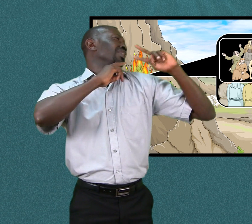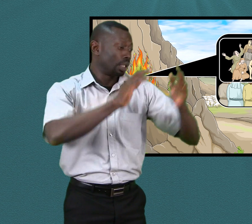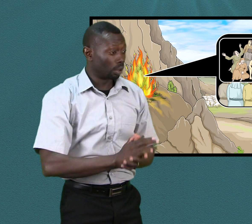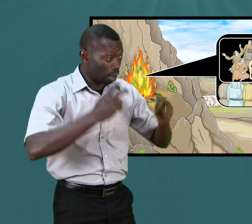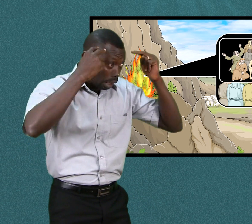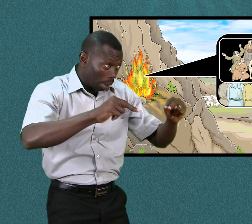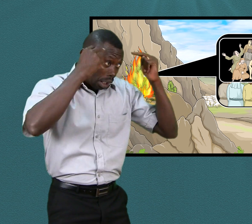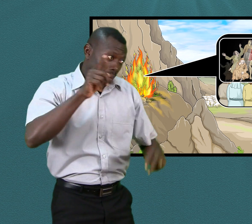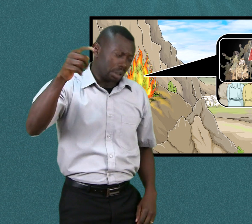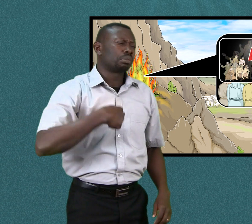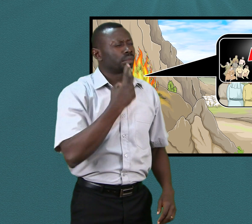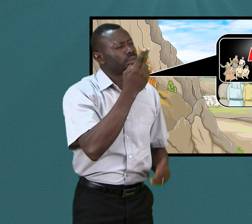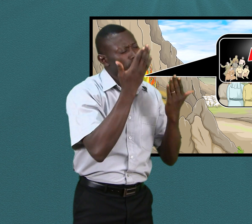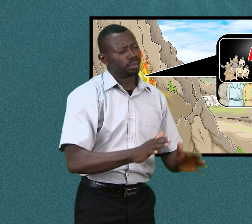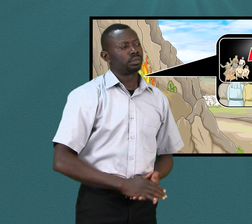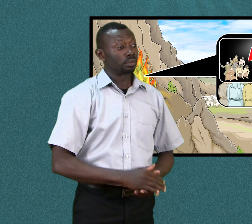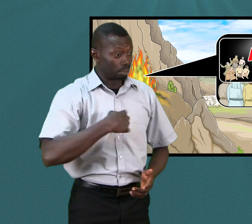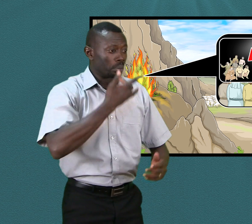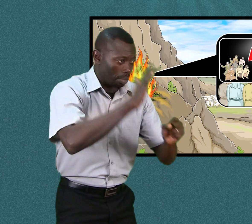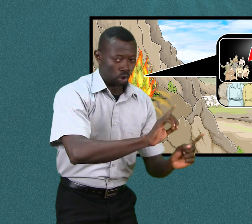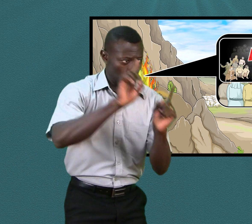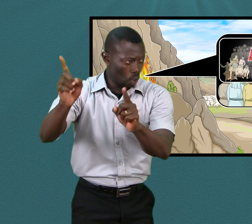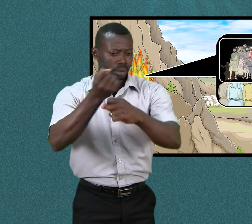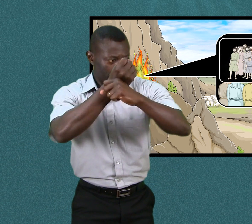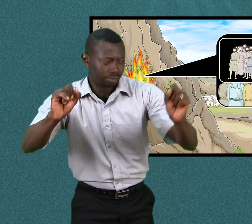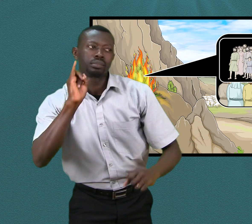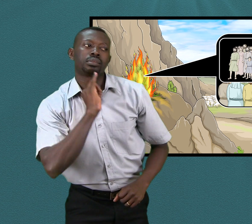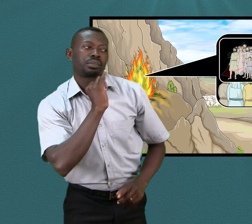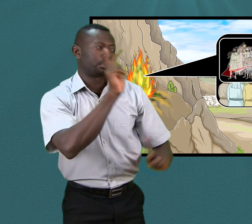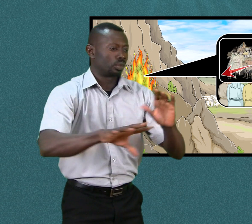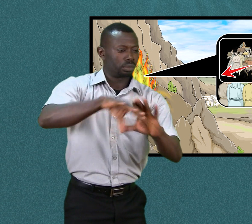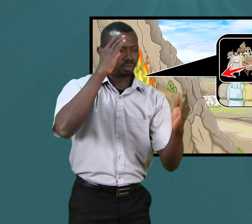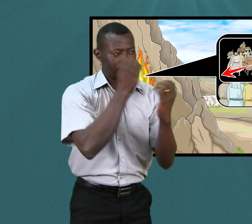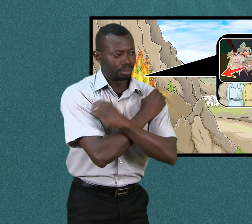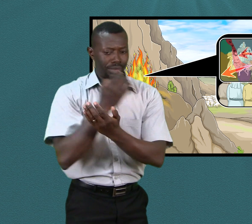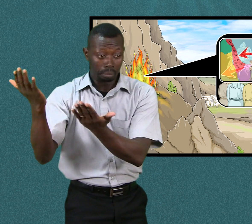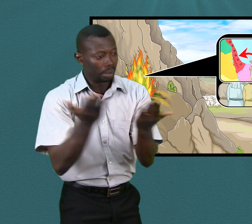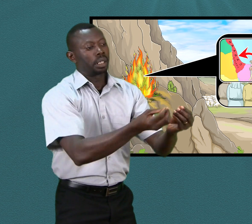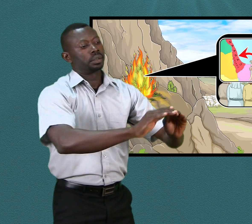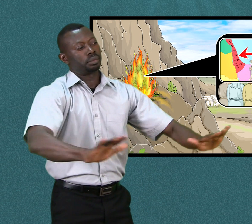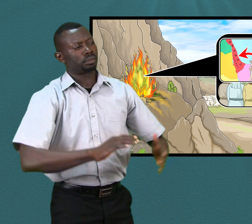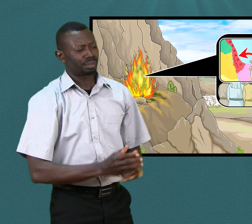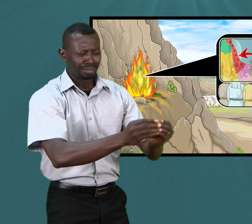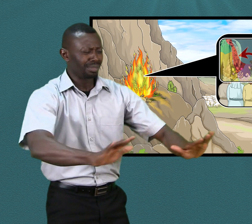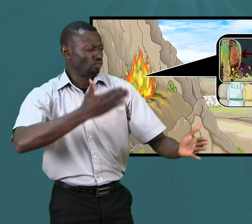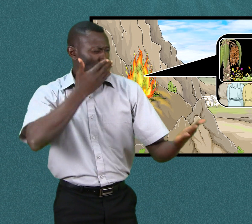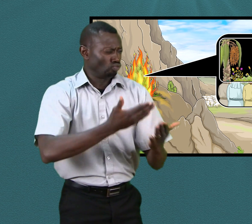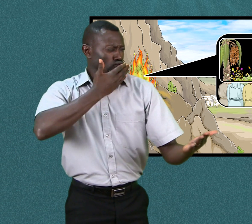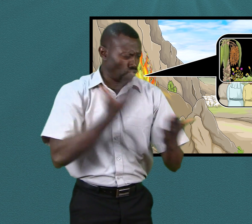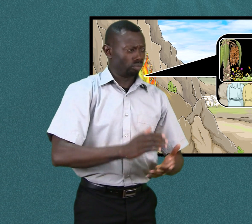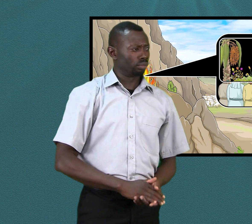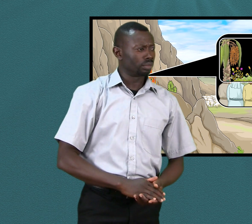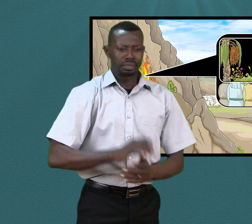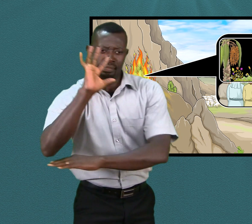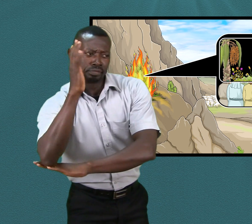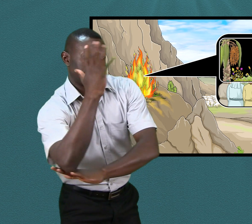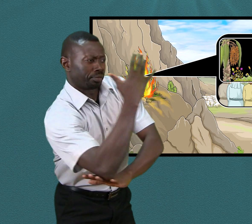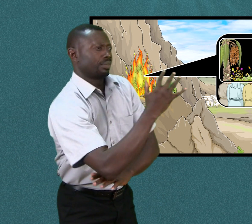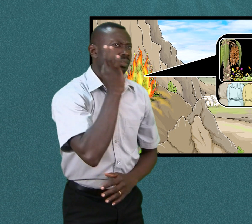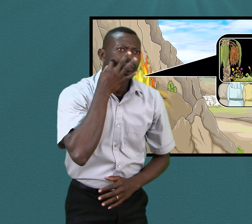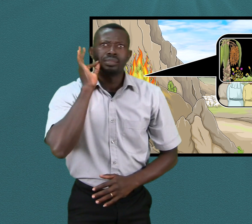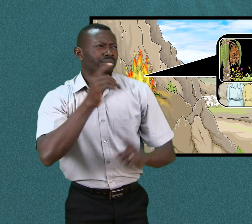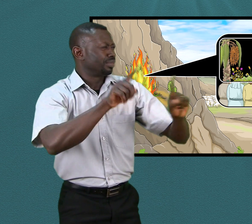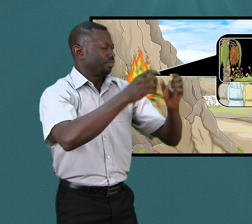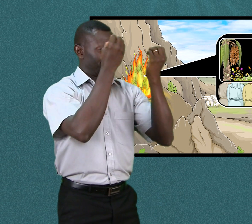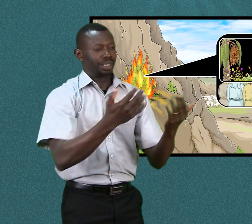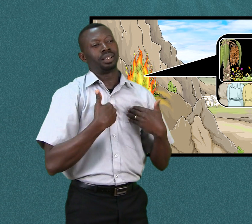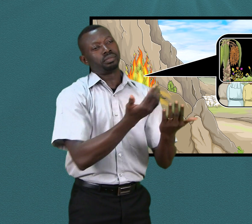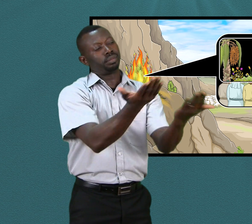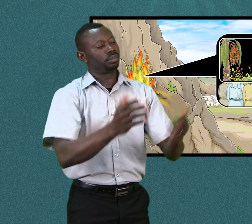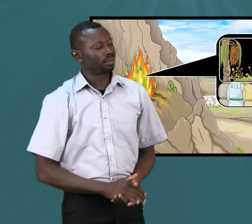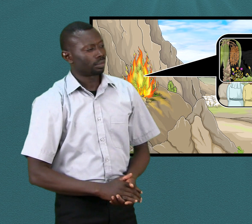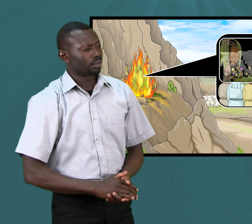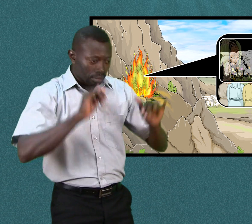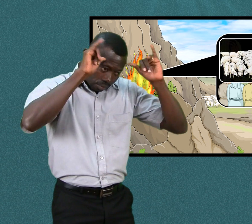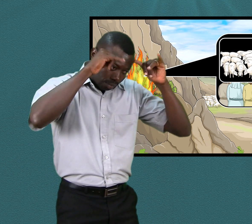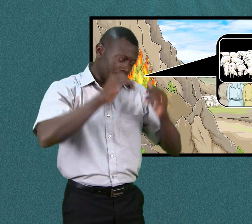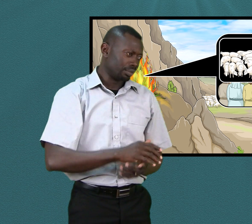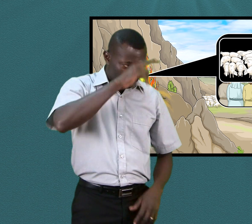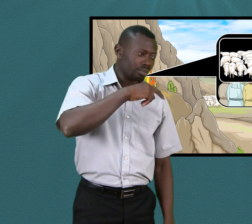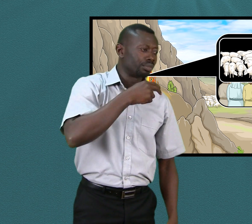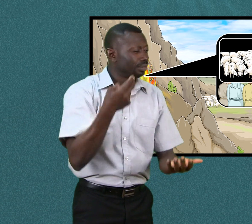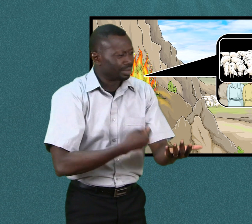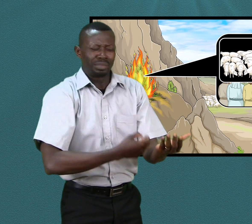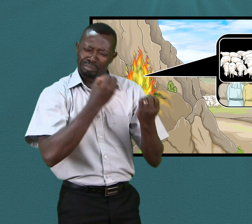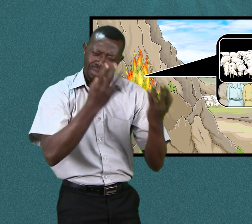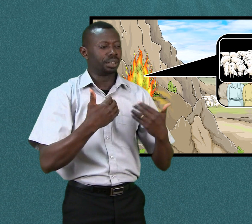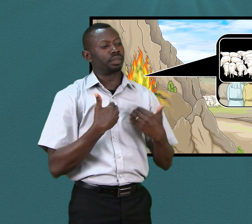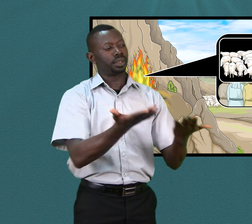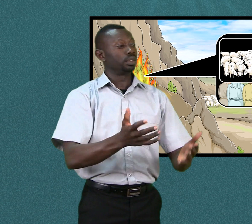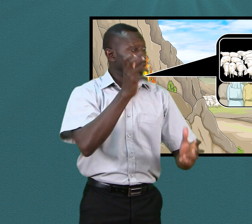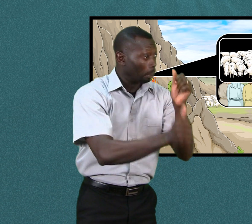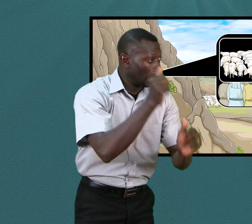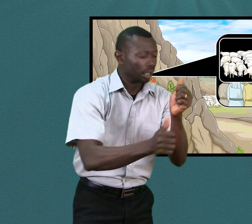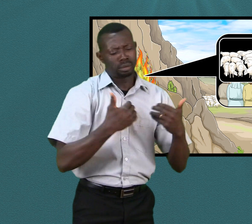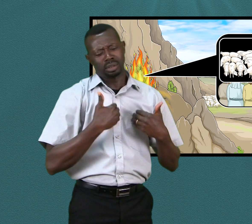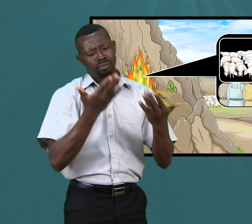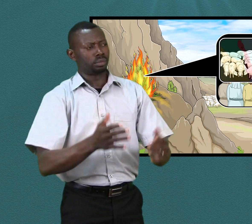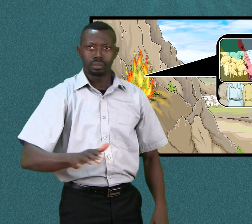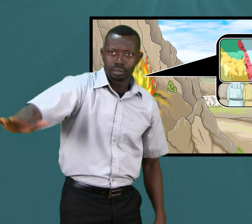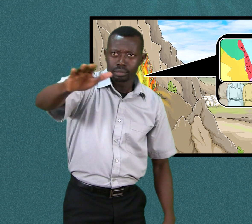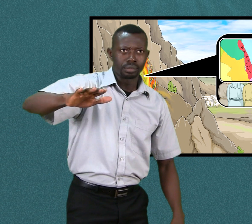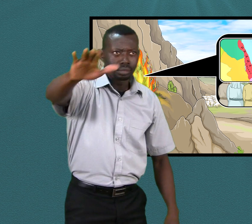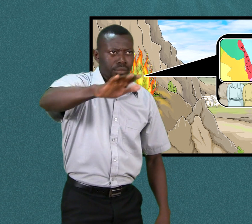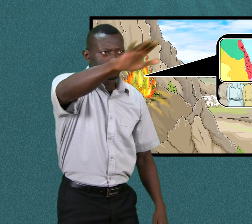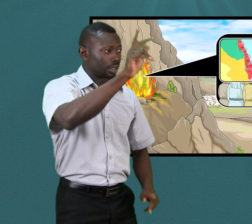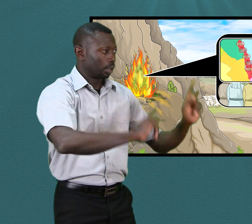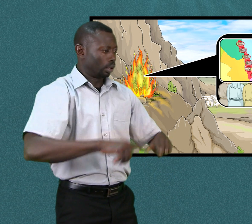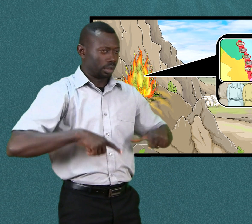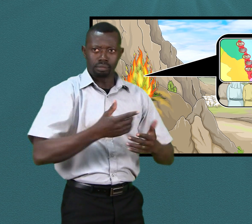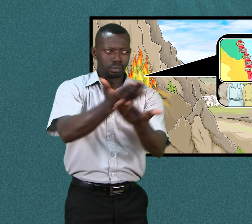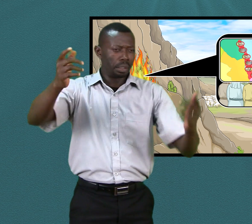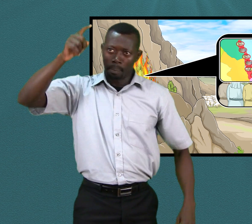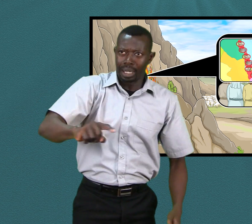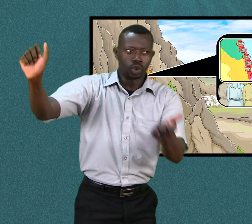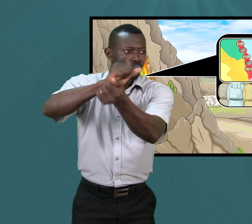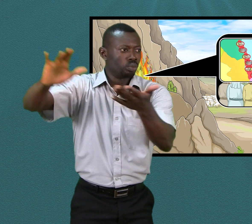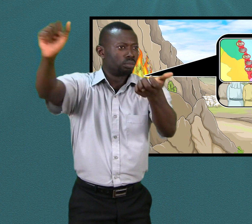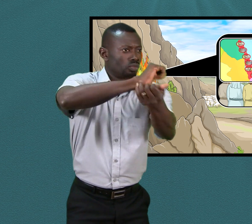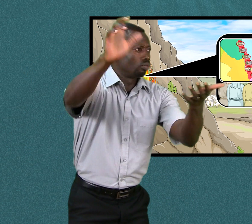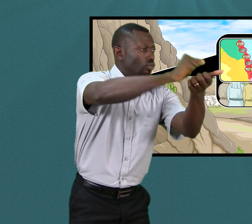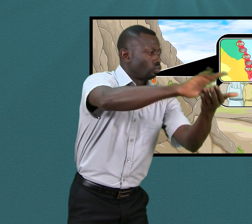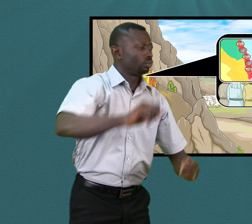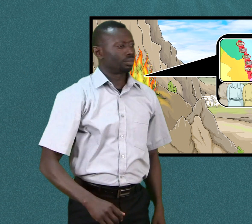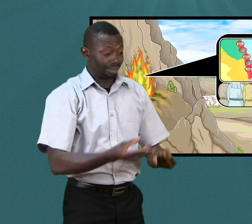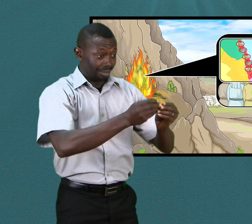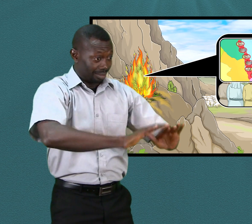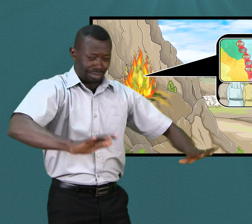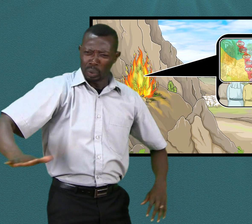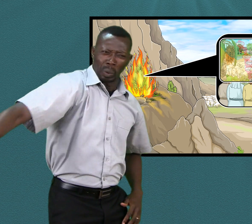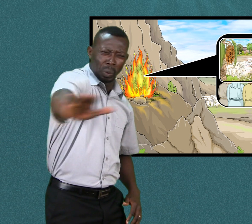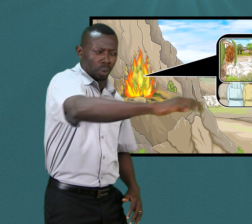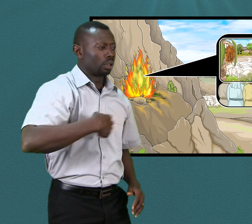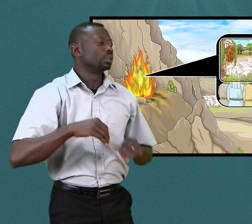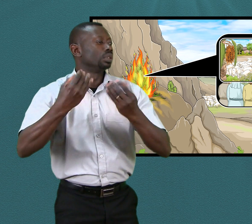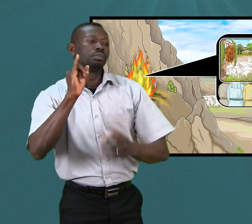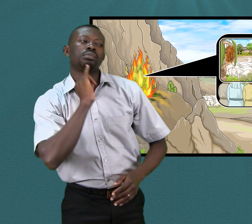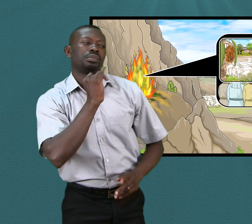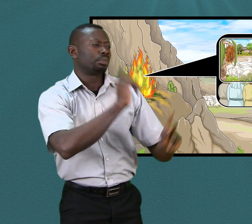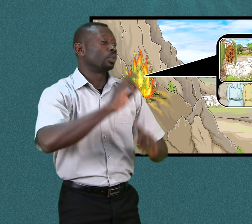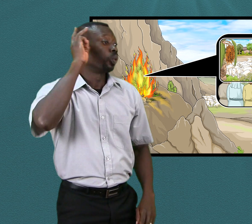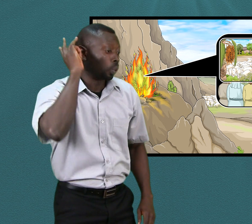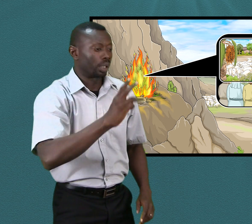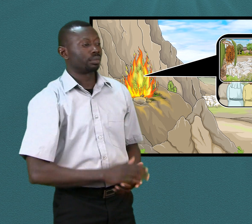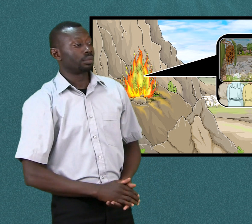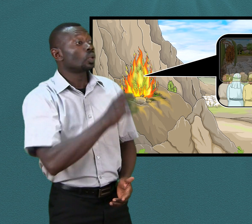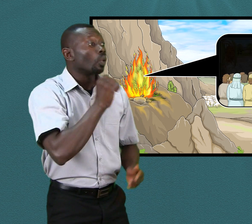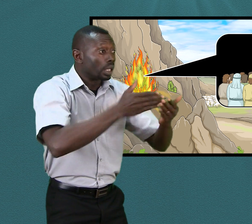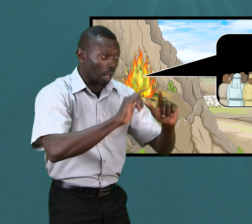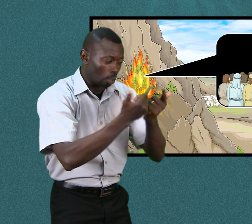And I have promised to bring you up out of your affliction in Egypt, into the land of the Canaanites, Hittites, Amorites, Perizzites, Hivites, and Jebusites—a land flowing with milk and honey.’